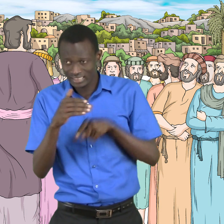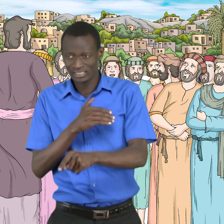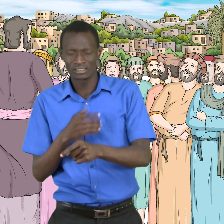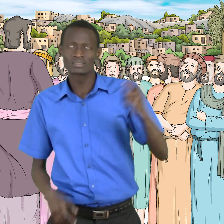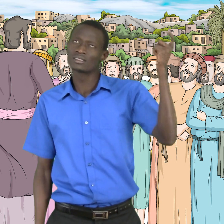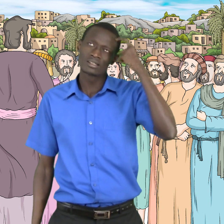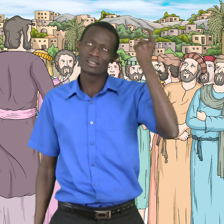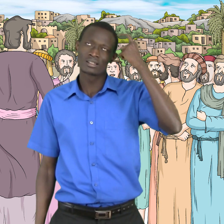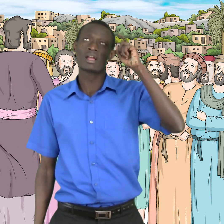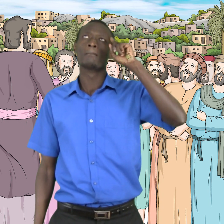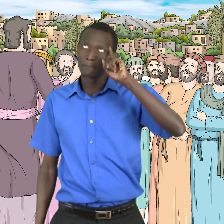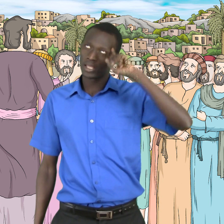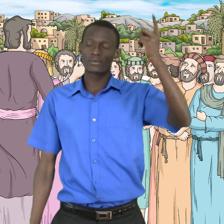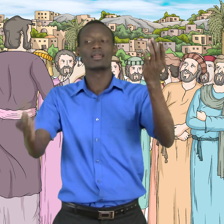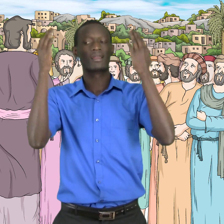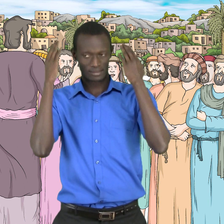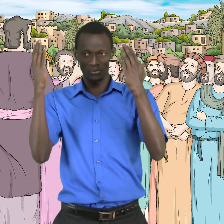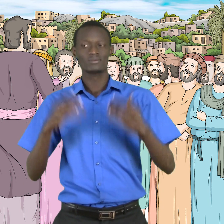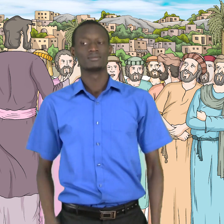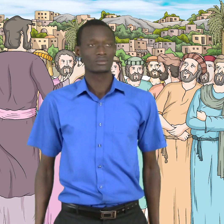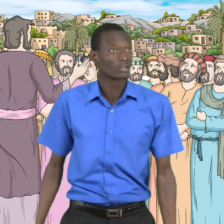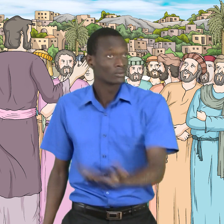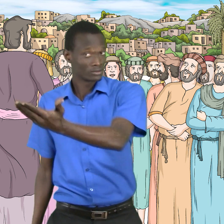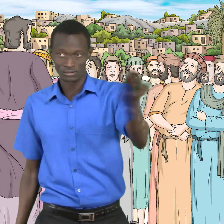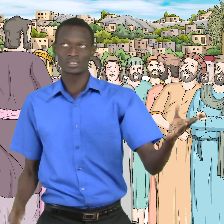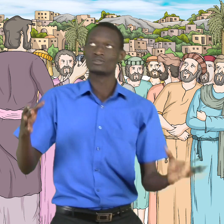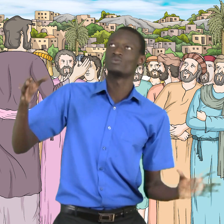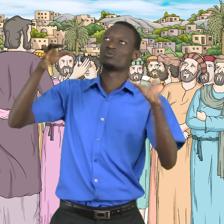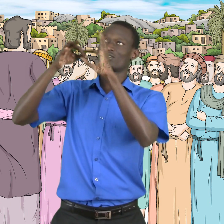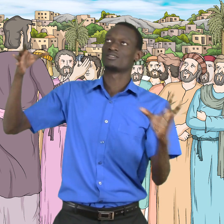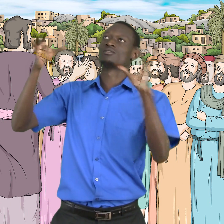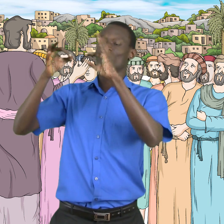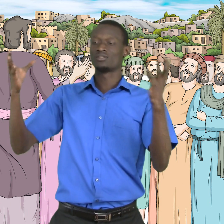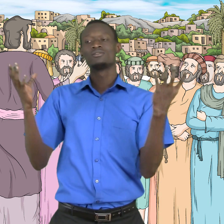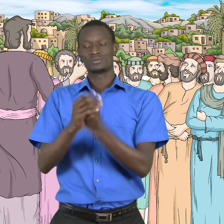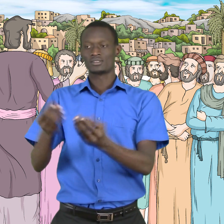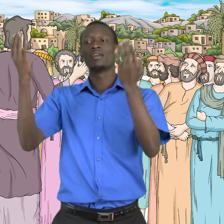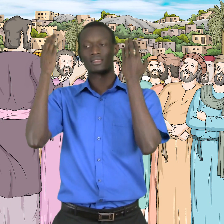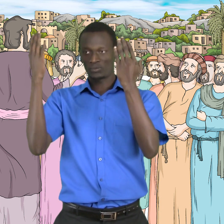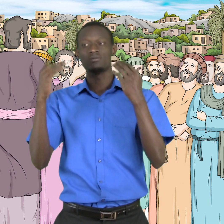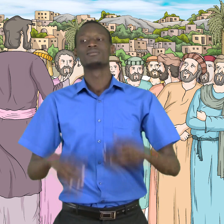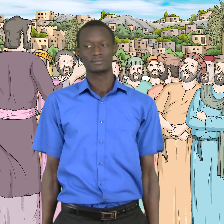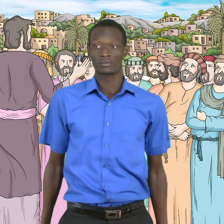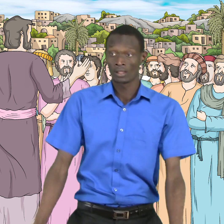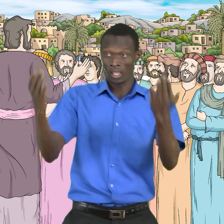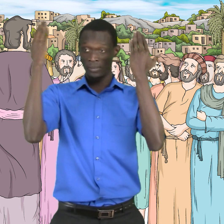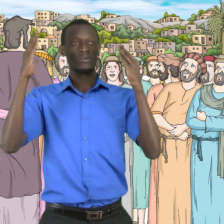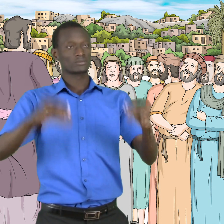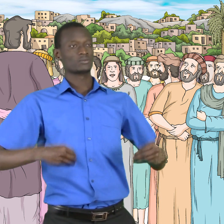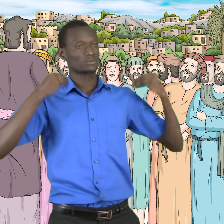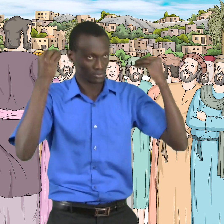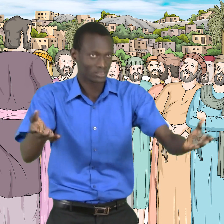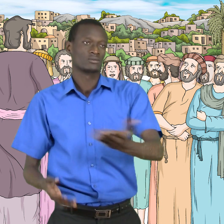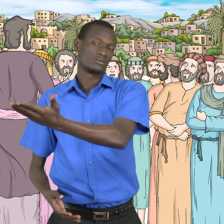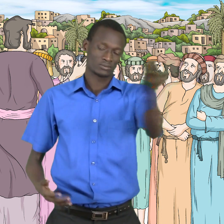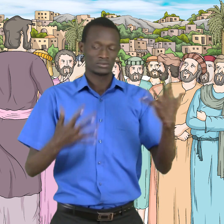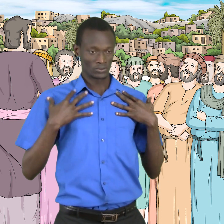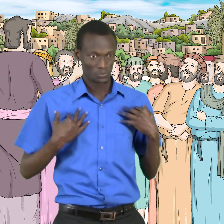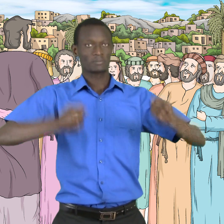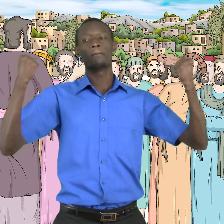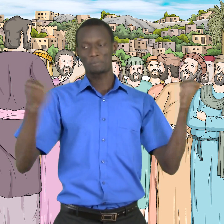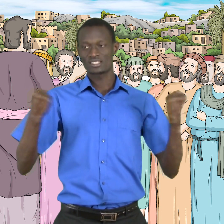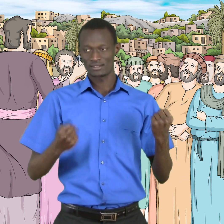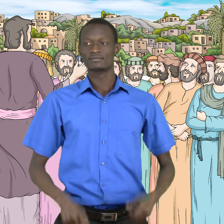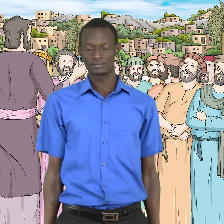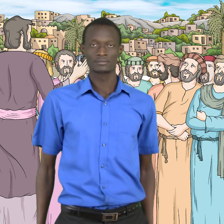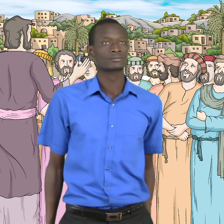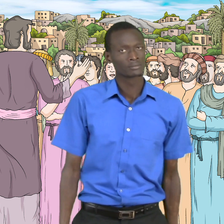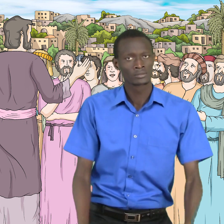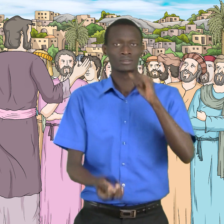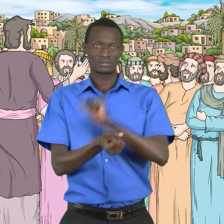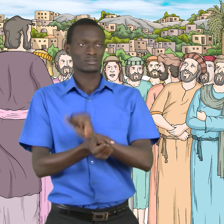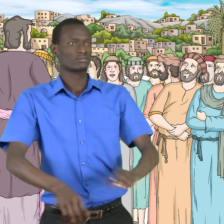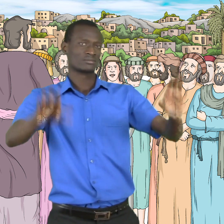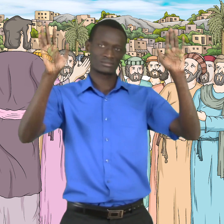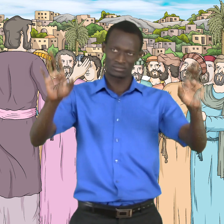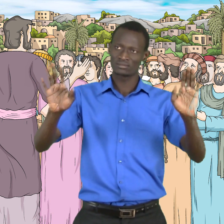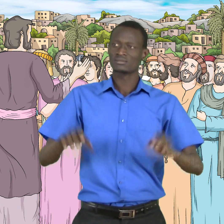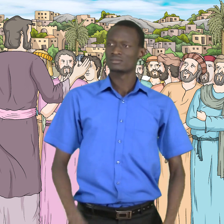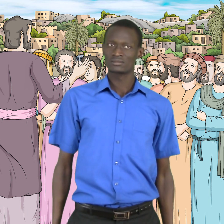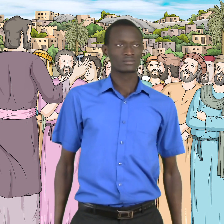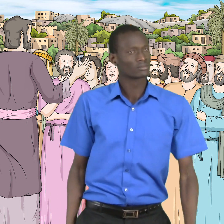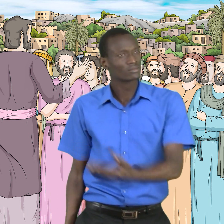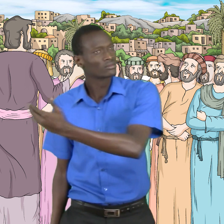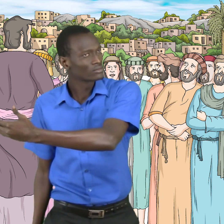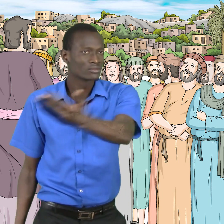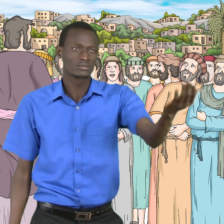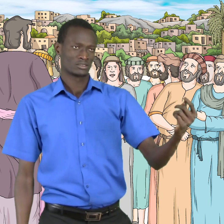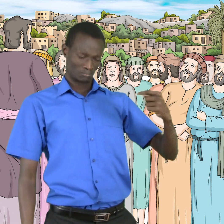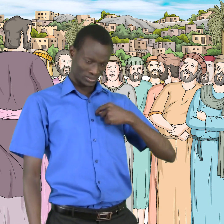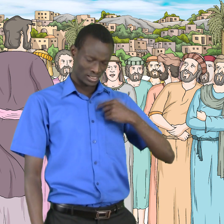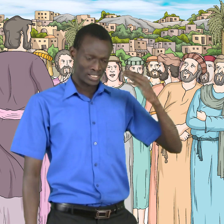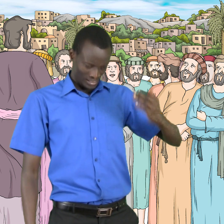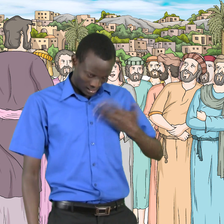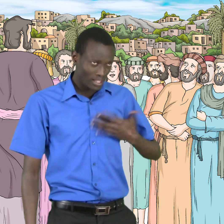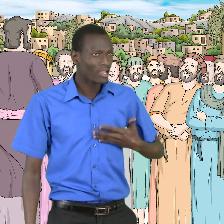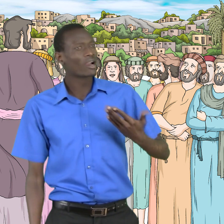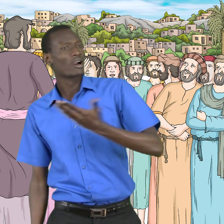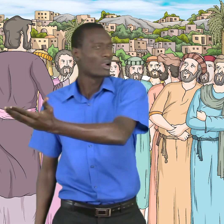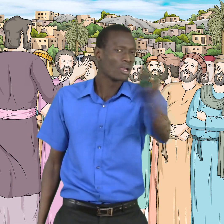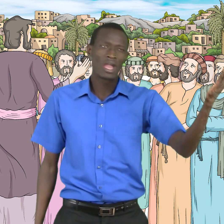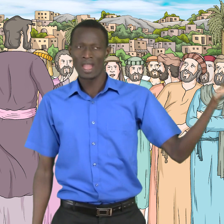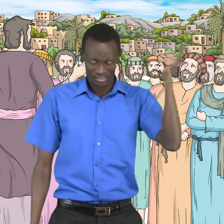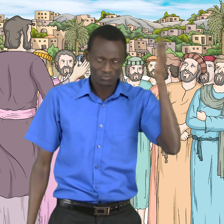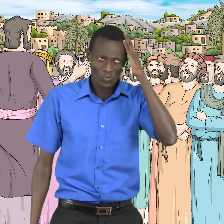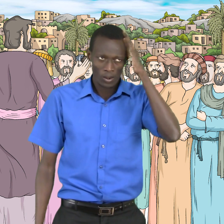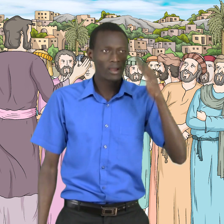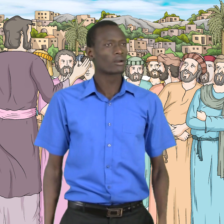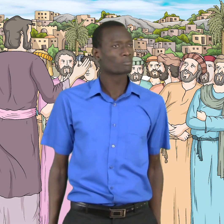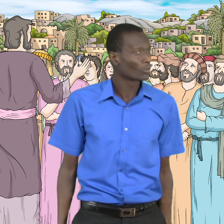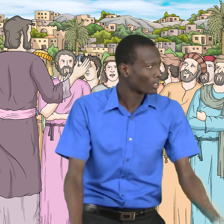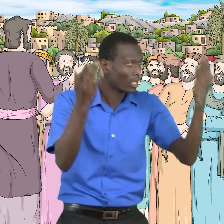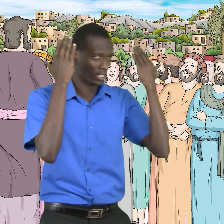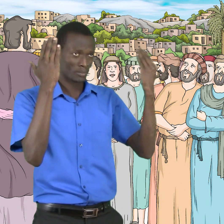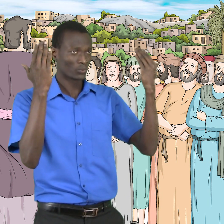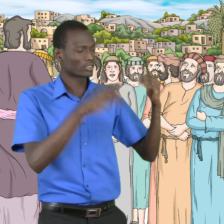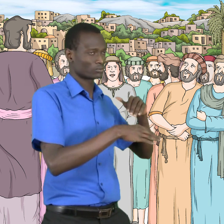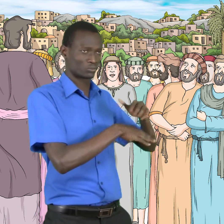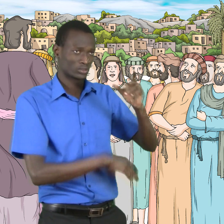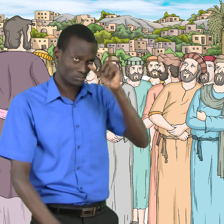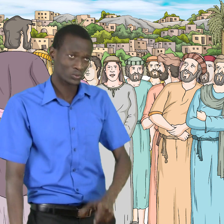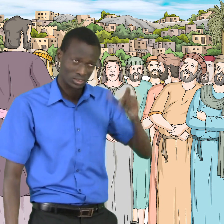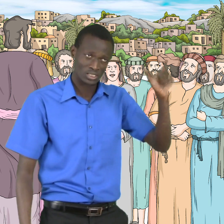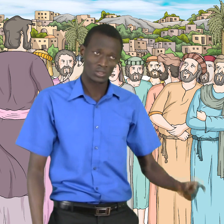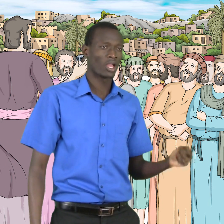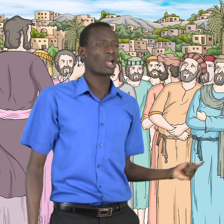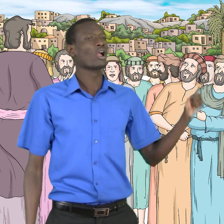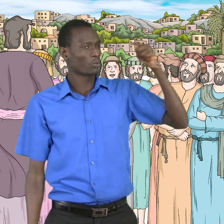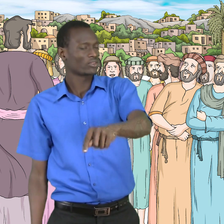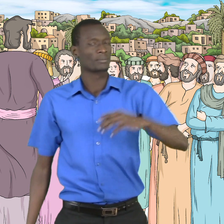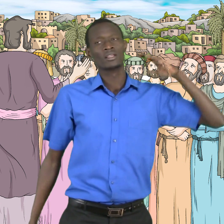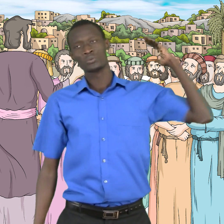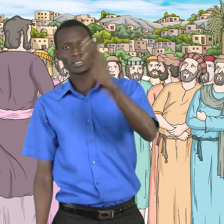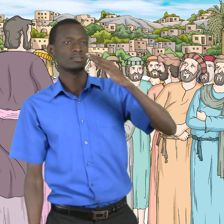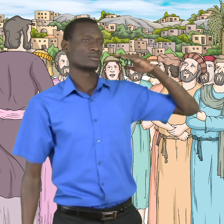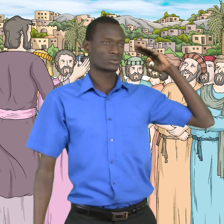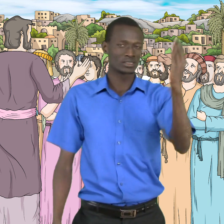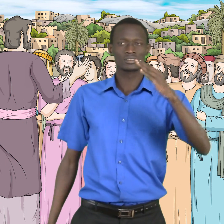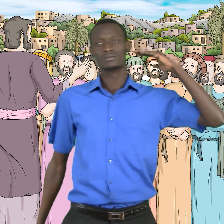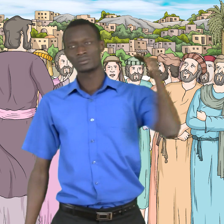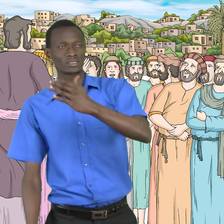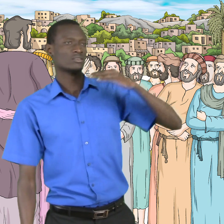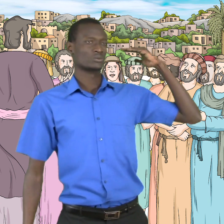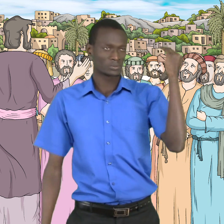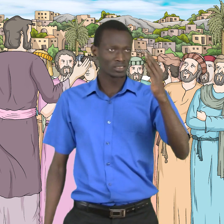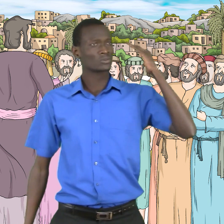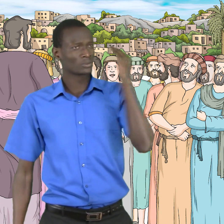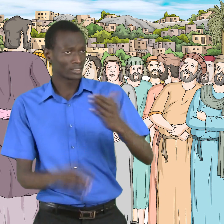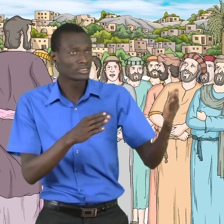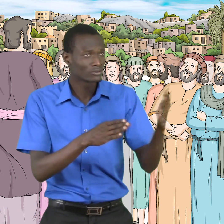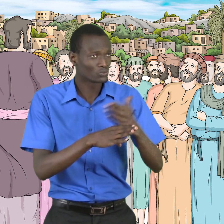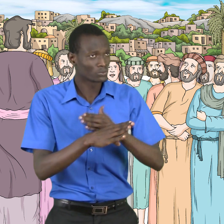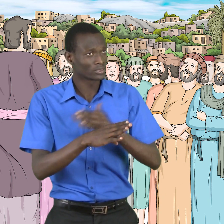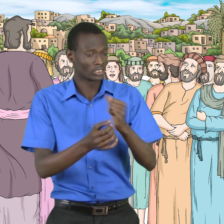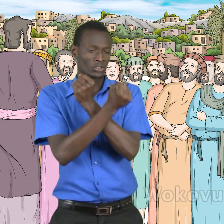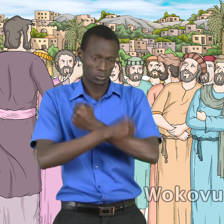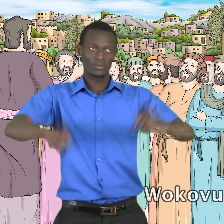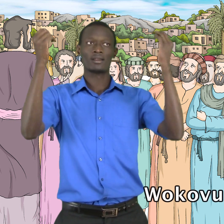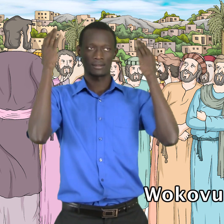Otherwise they might see with their eyes, hear with their ears, understand with their hearts, and turn, and I would heal them.’